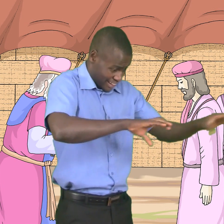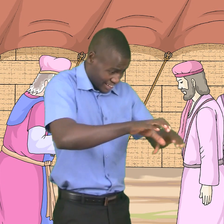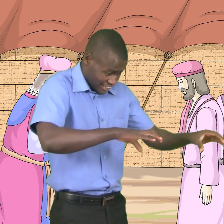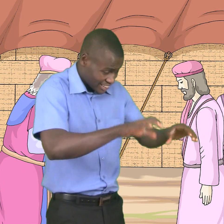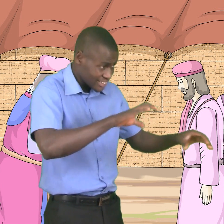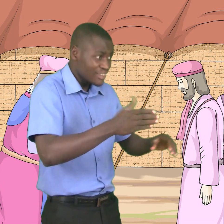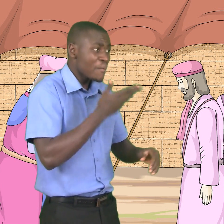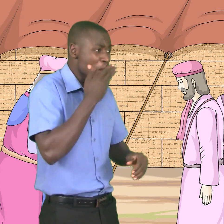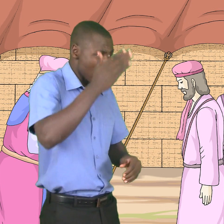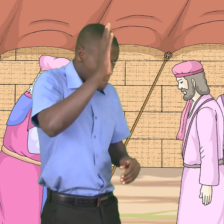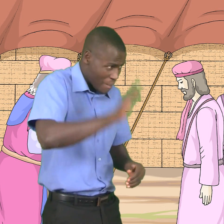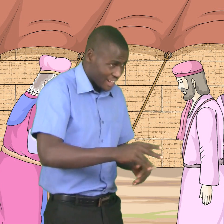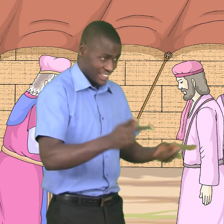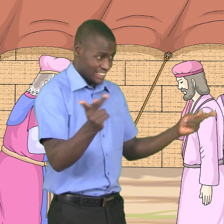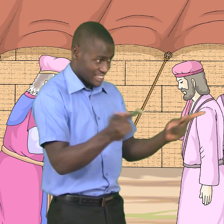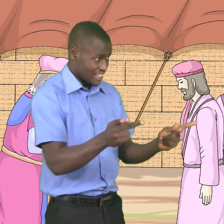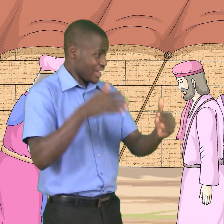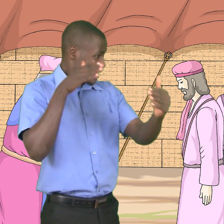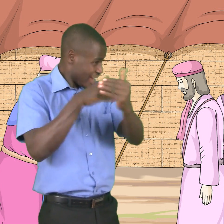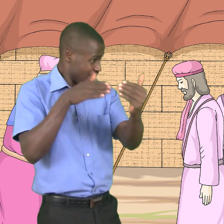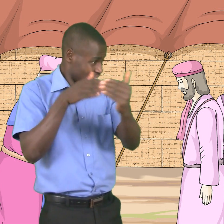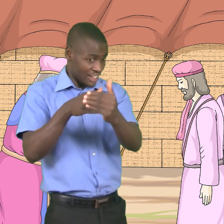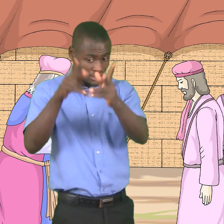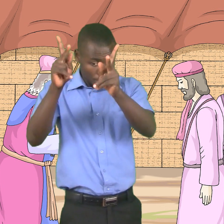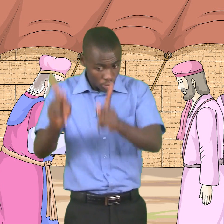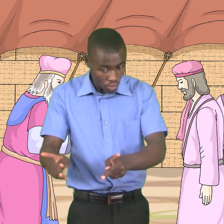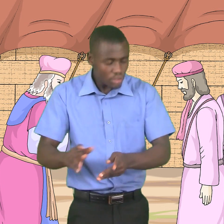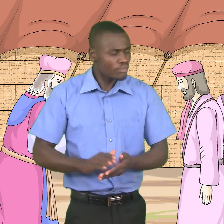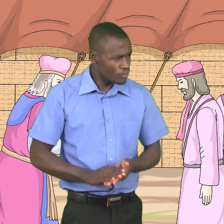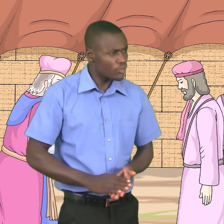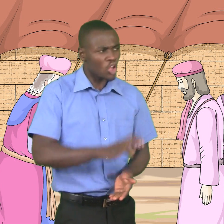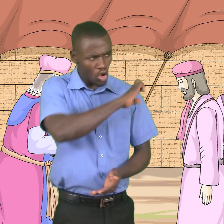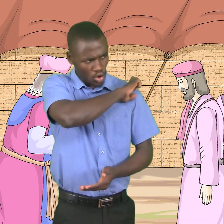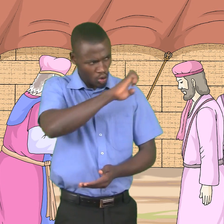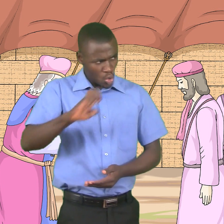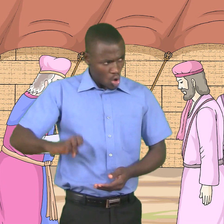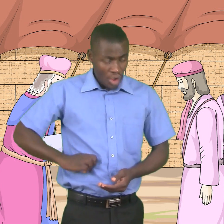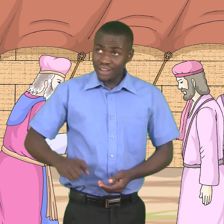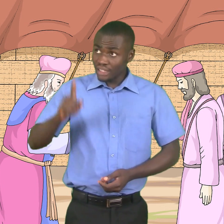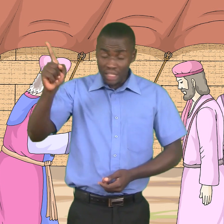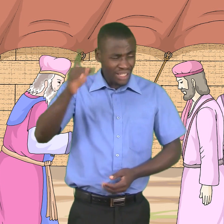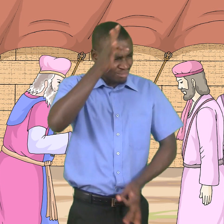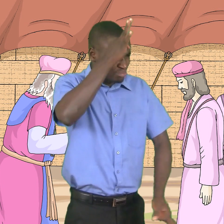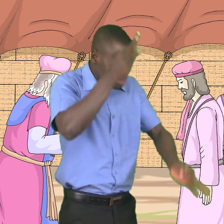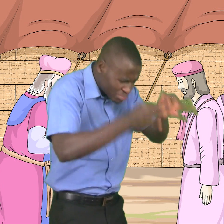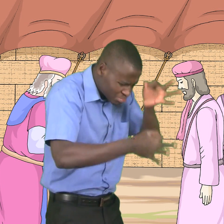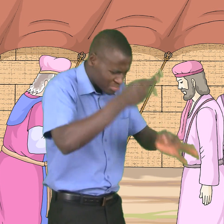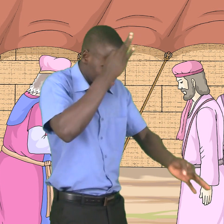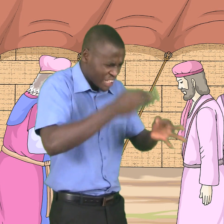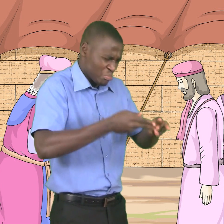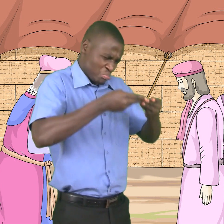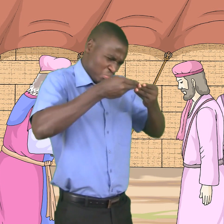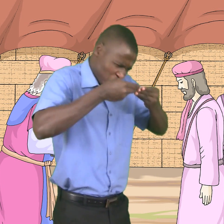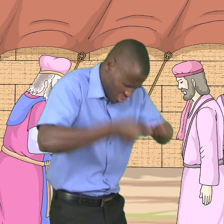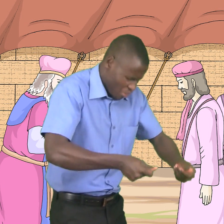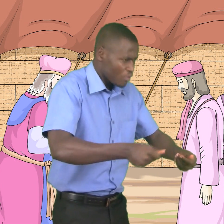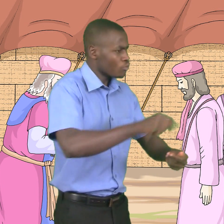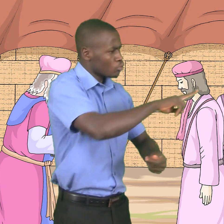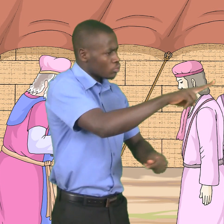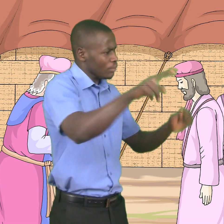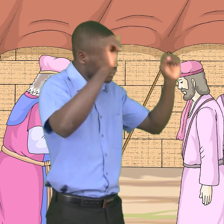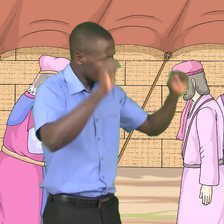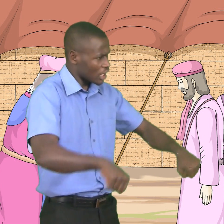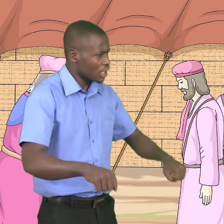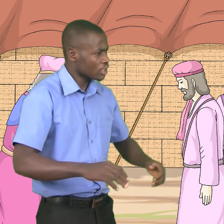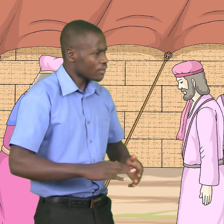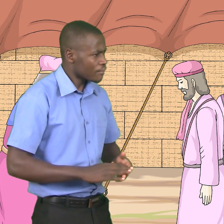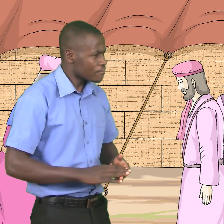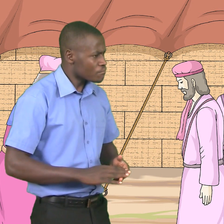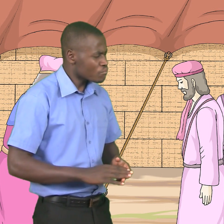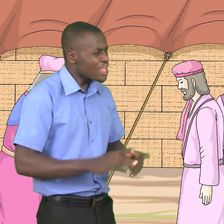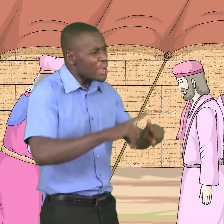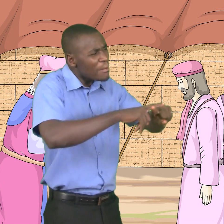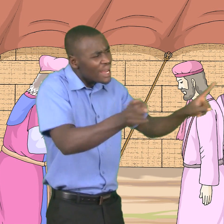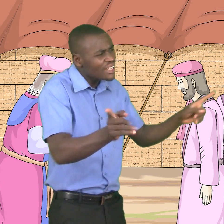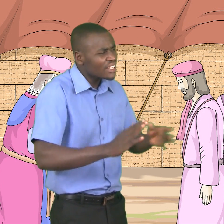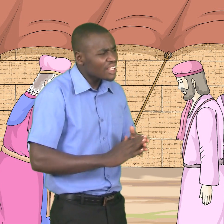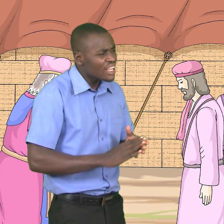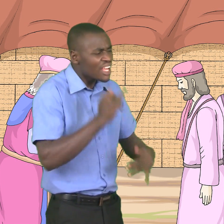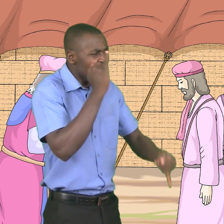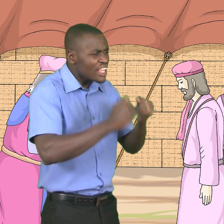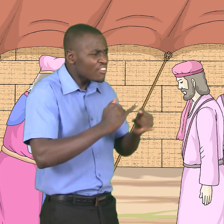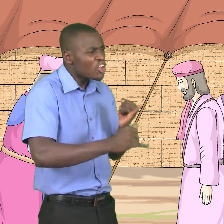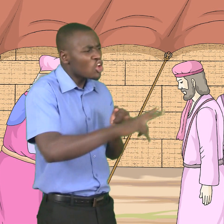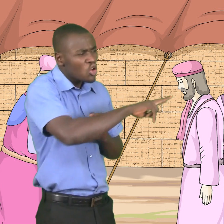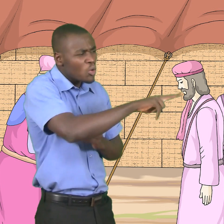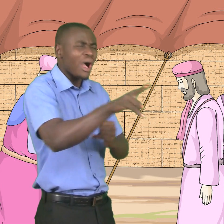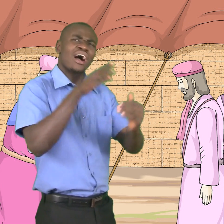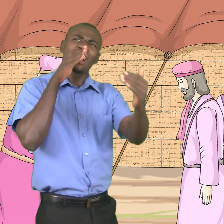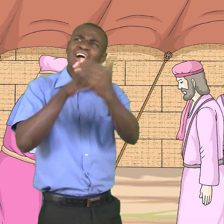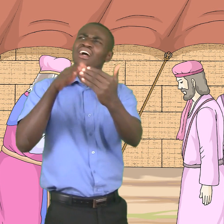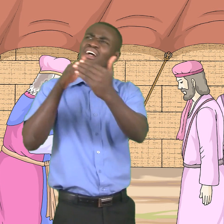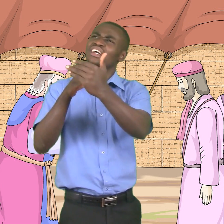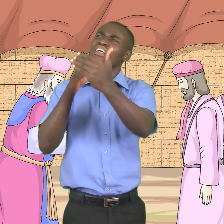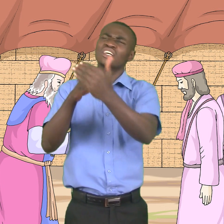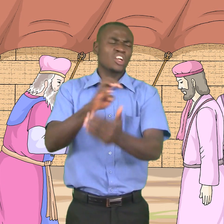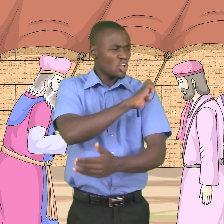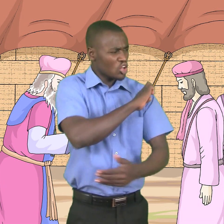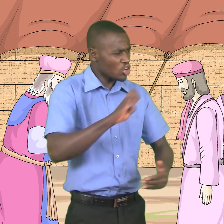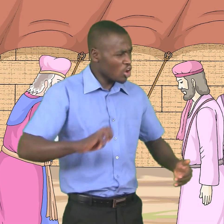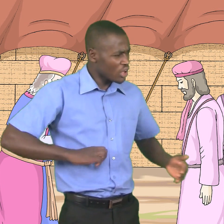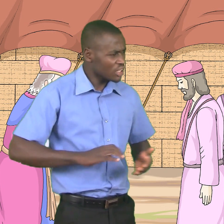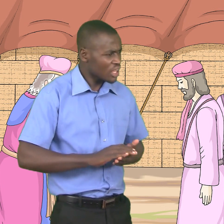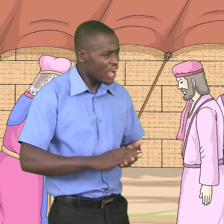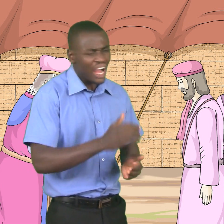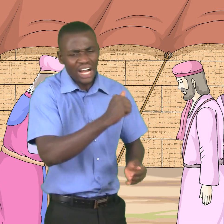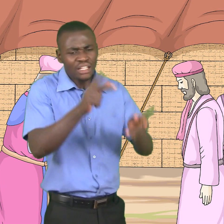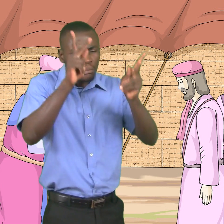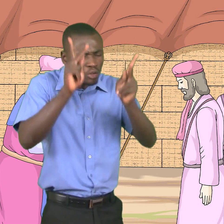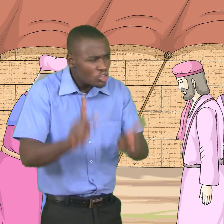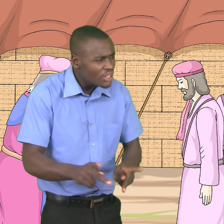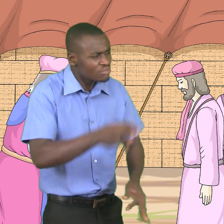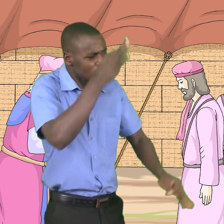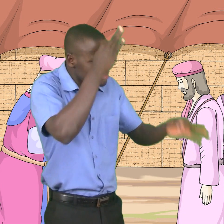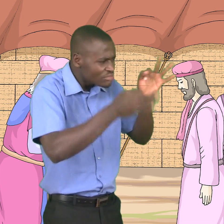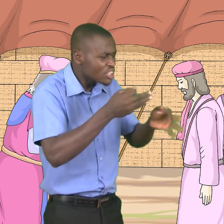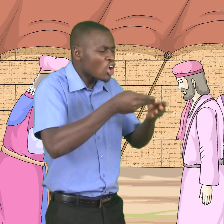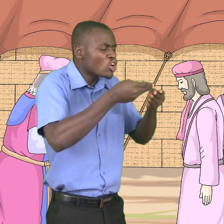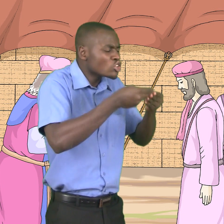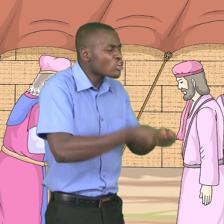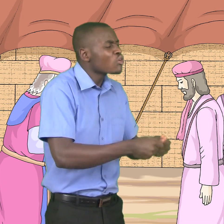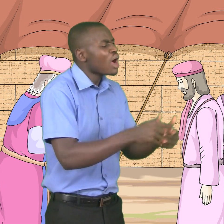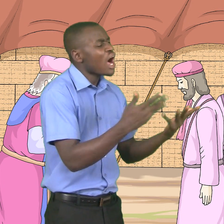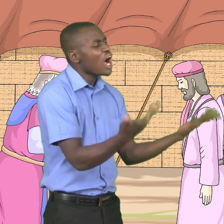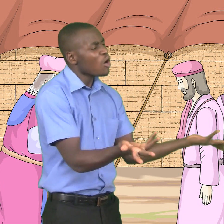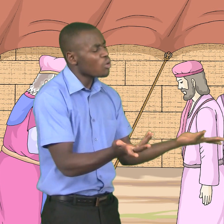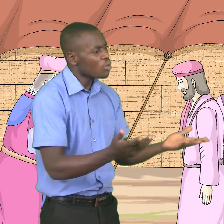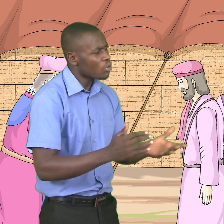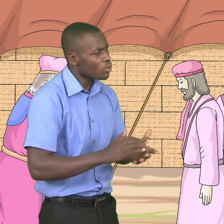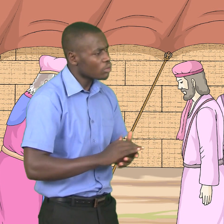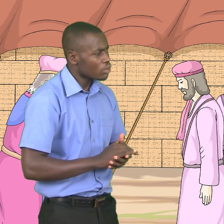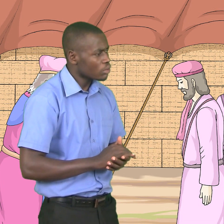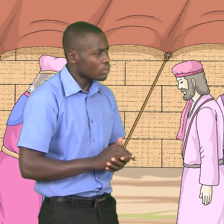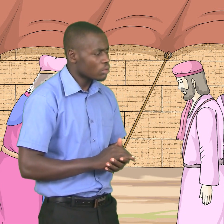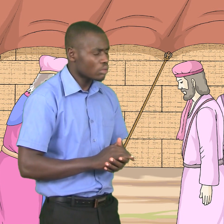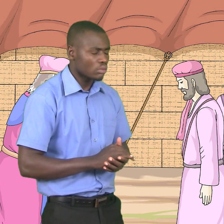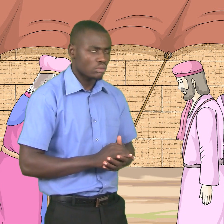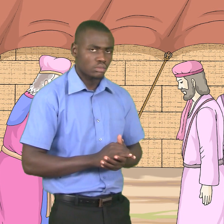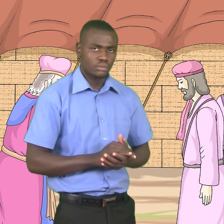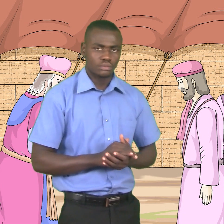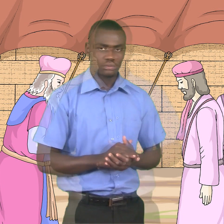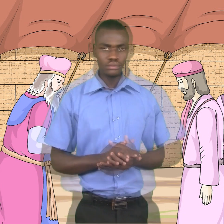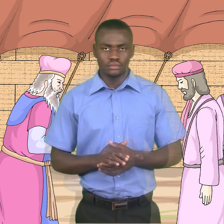If a man sins against another man, God can intercede for him;